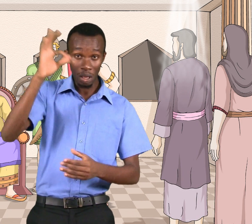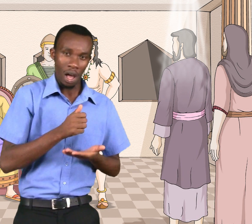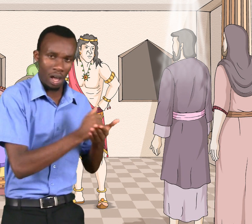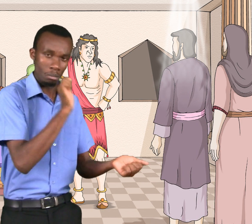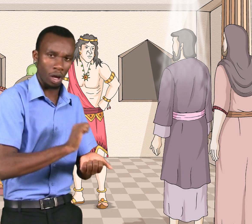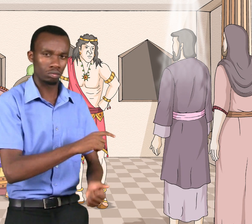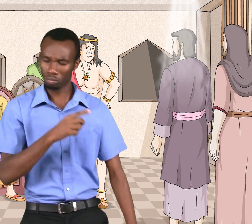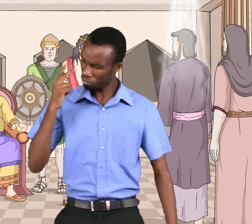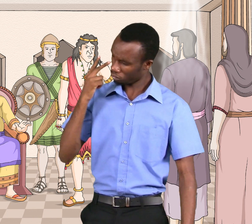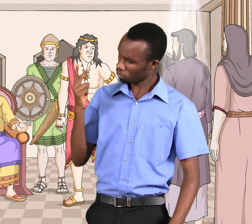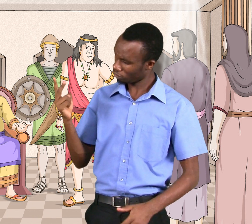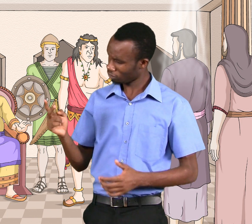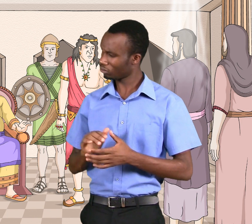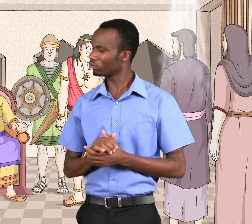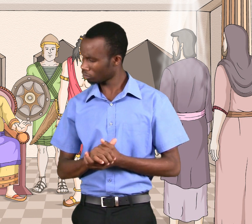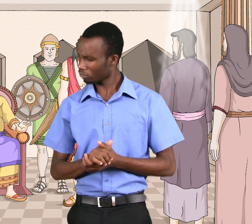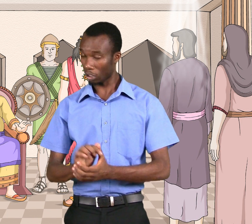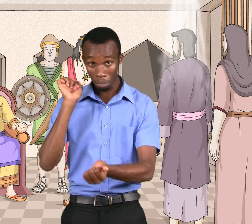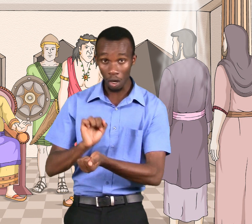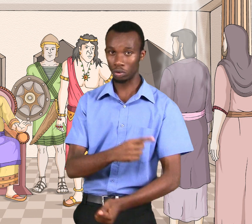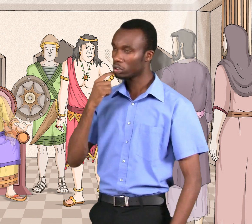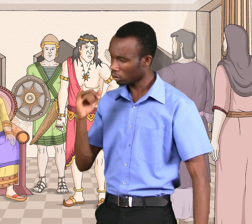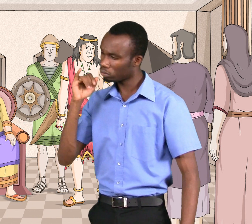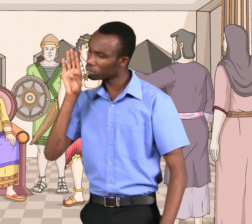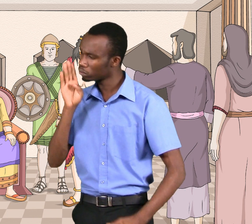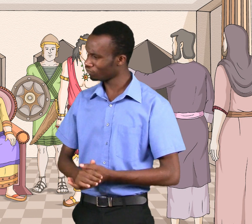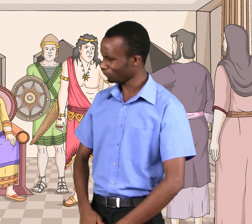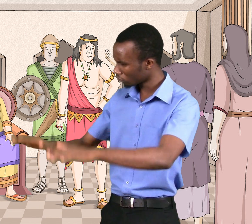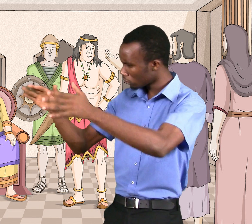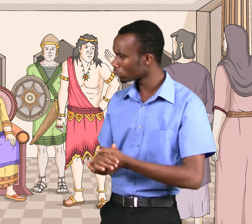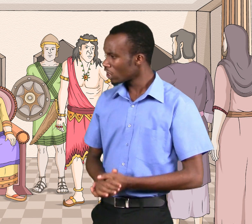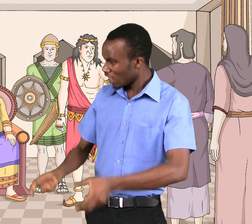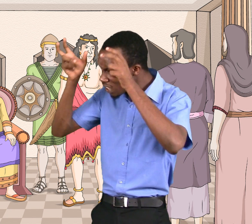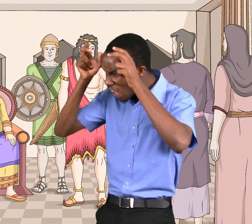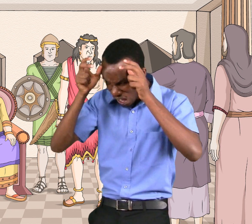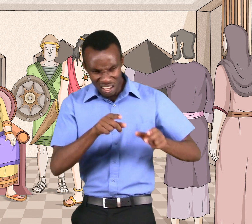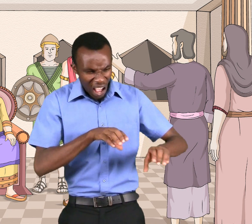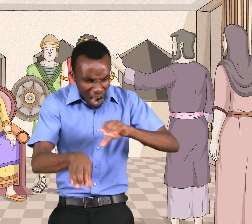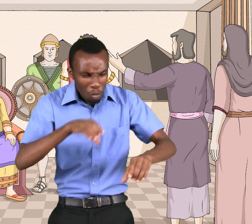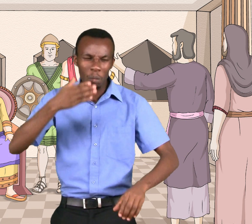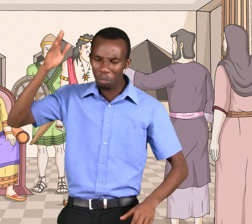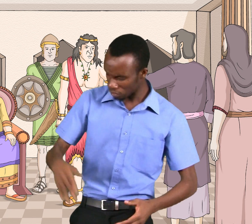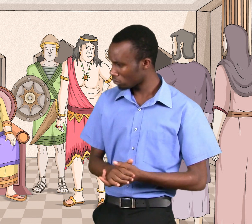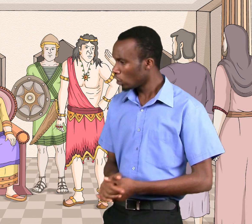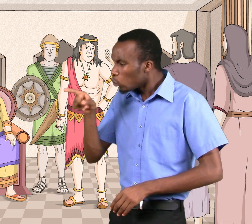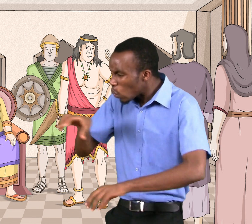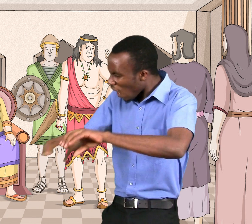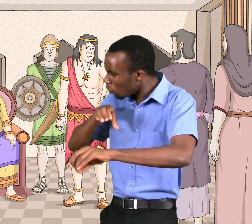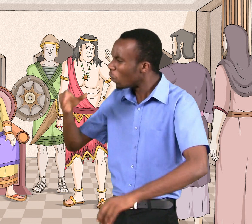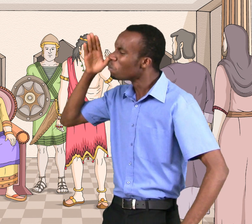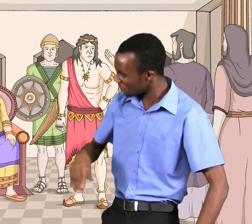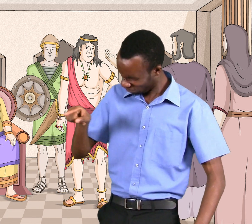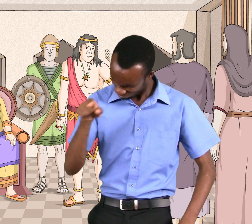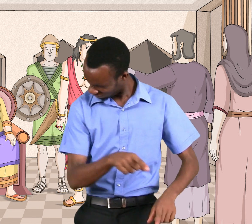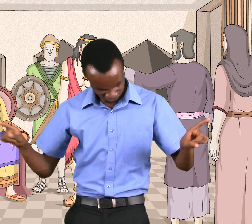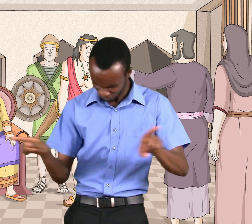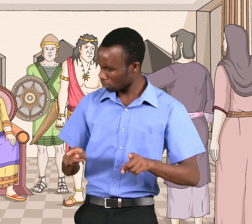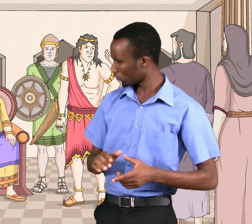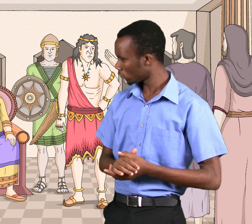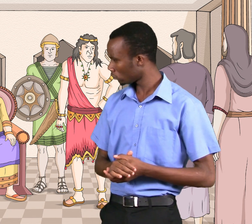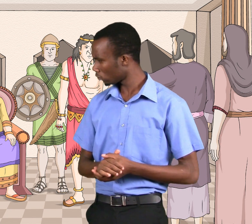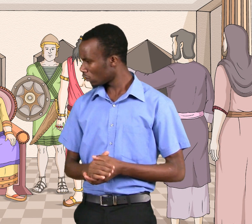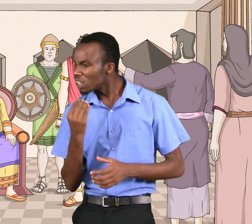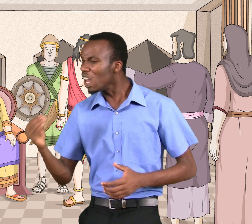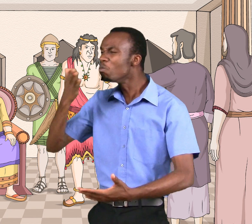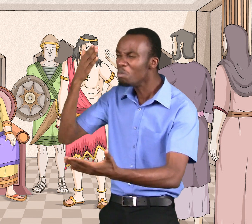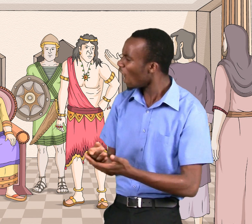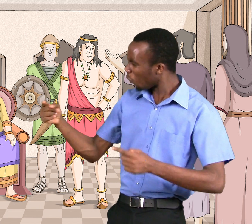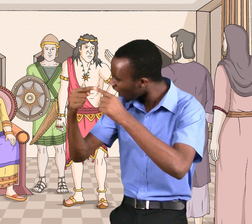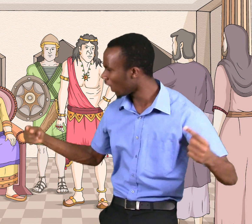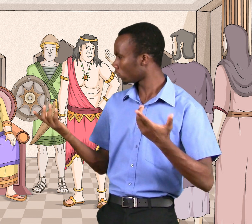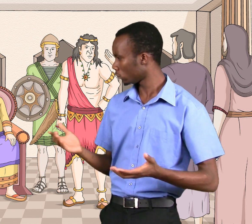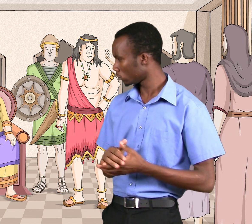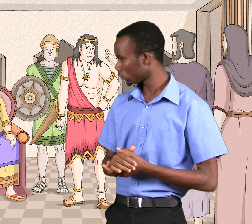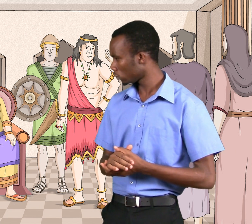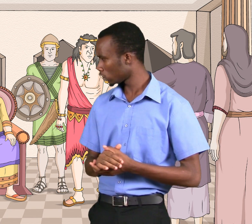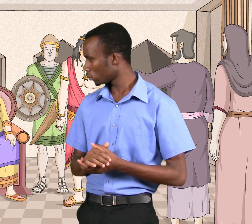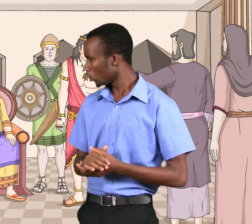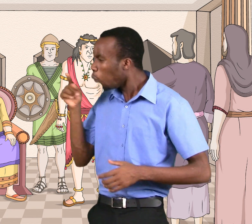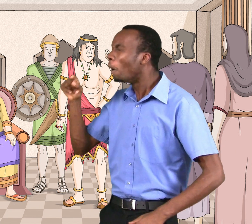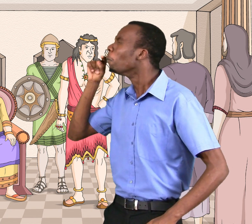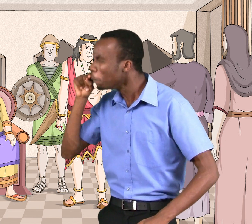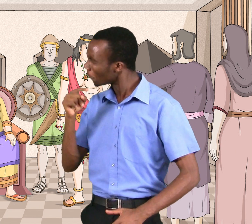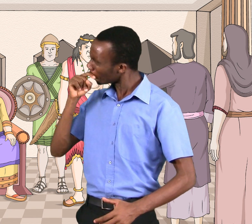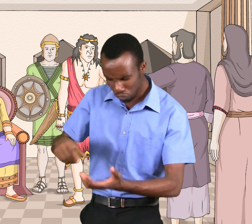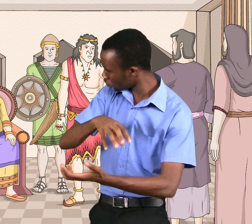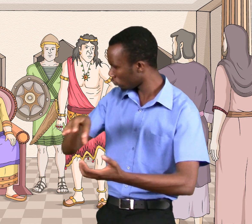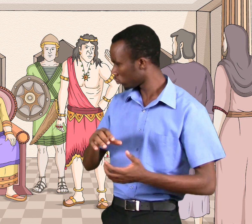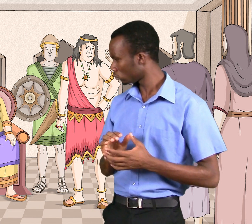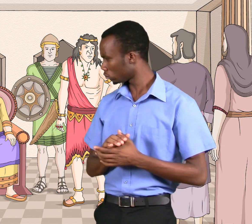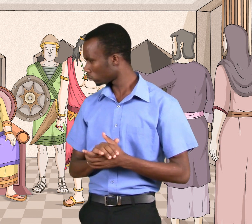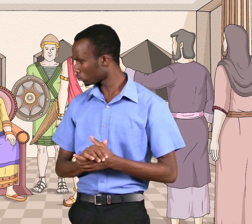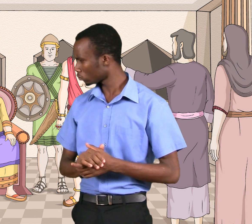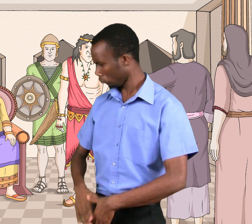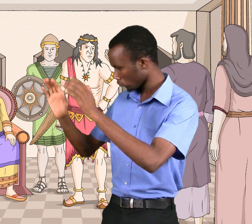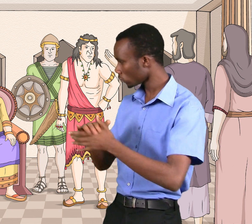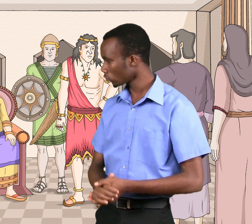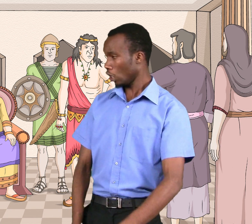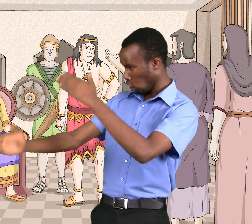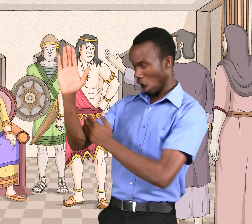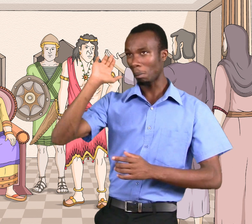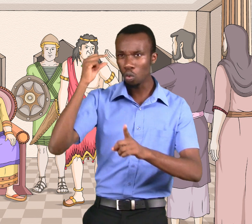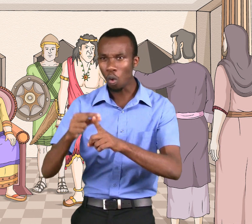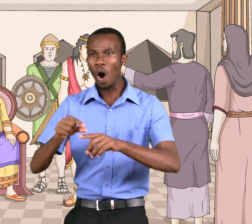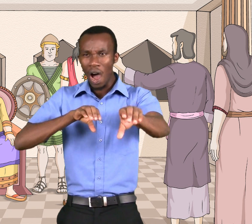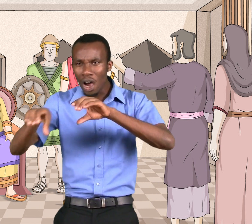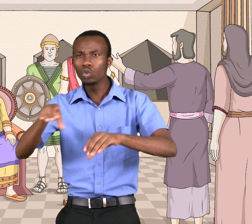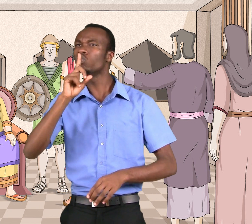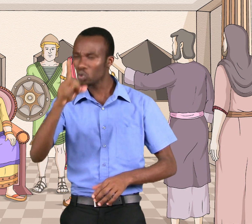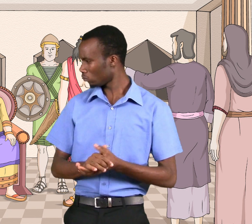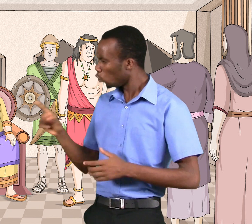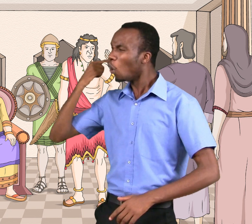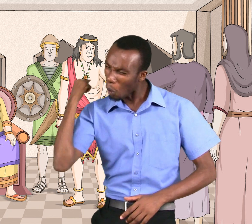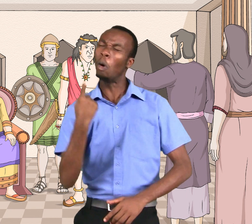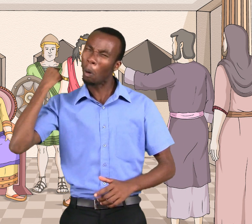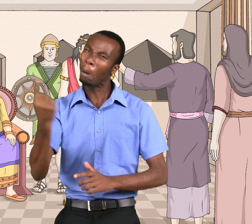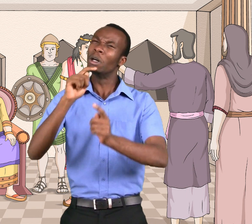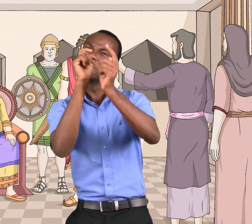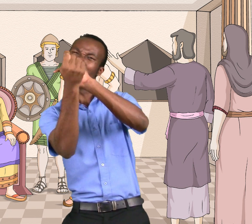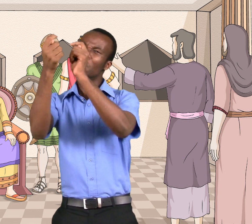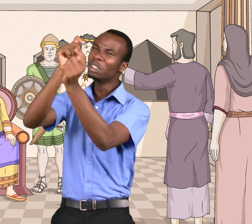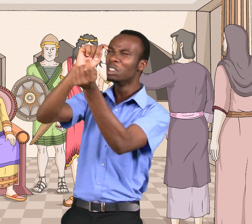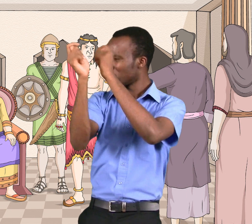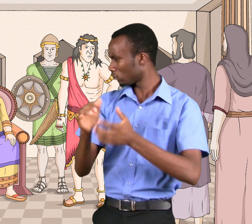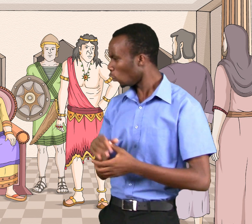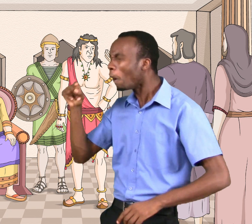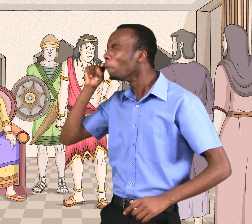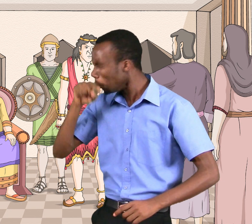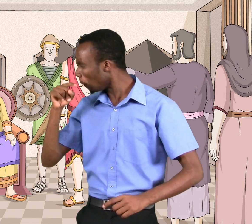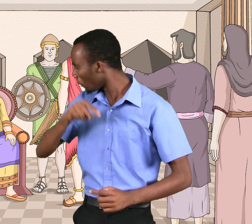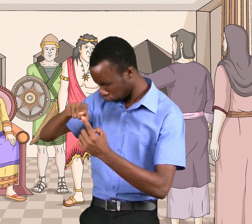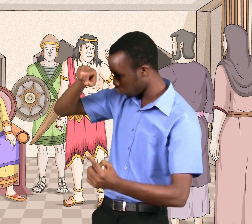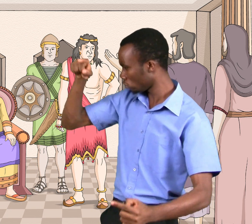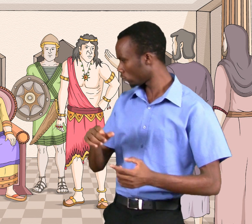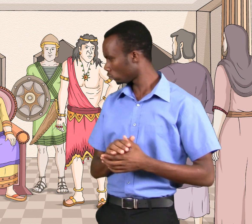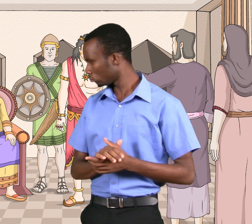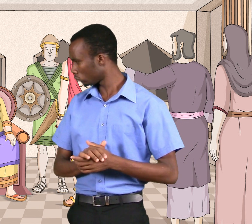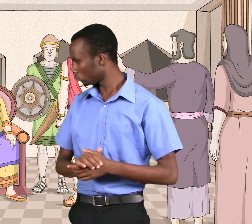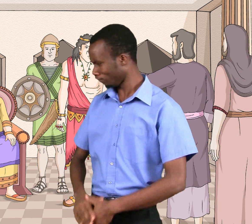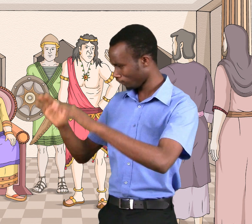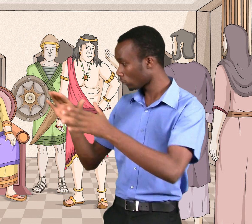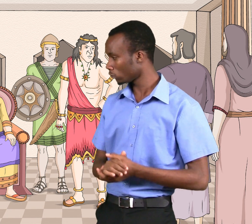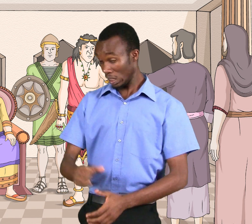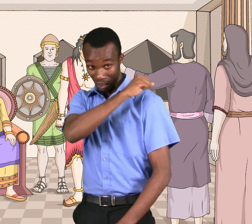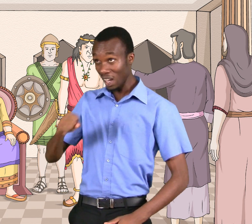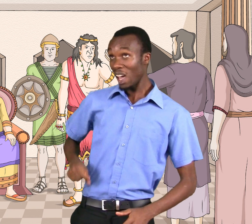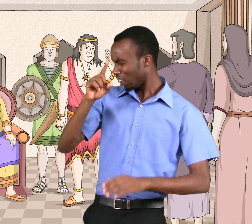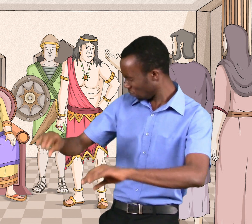Then Saul, who was also called Paul, filled with the Holy Spirit, looked directly at Elymas and said, “O child of the devil and enemy of all righteousness, you are full of all kinds of deceit and trickery!